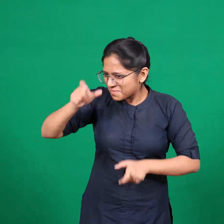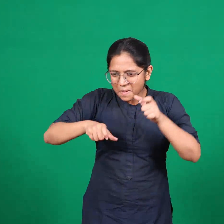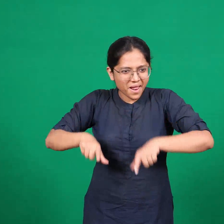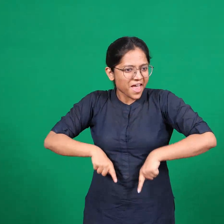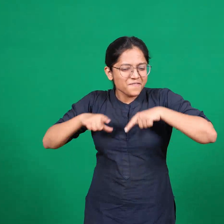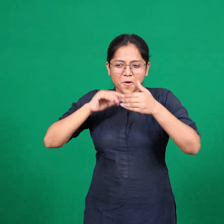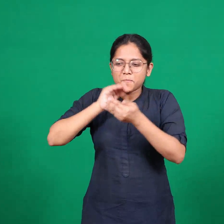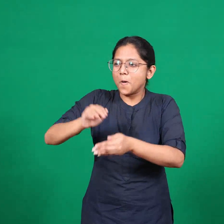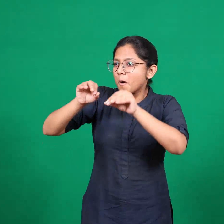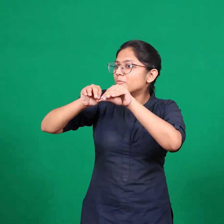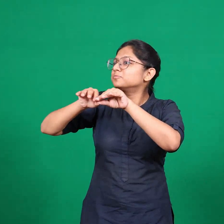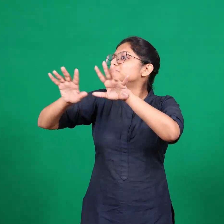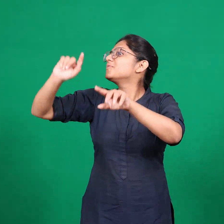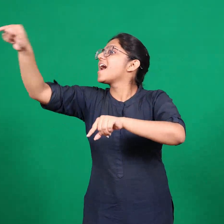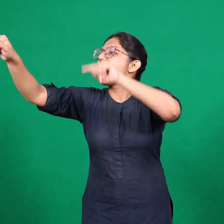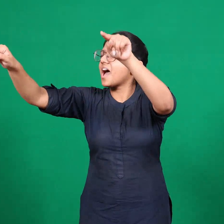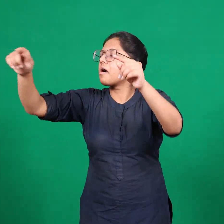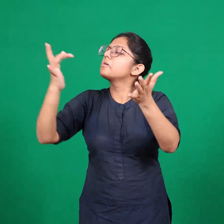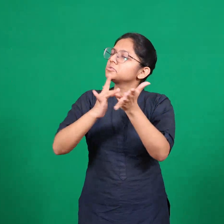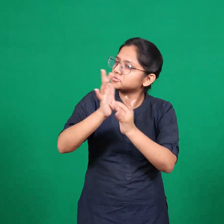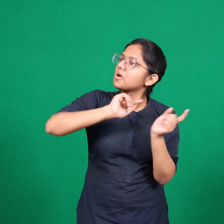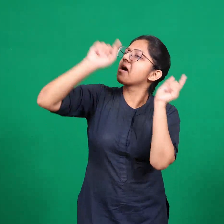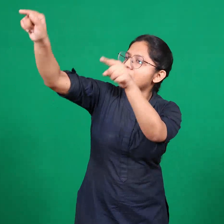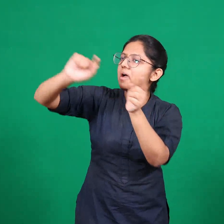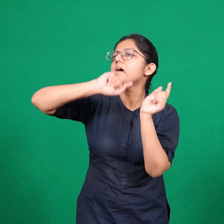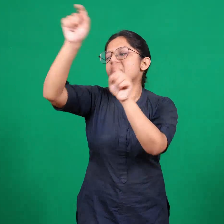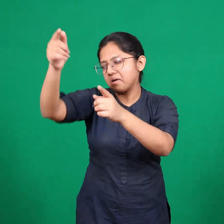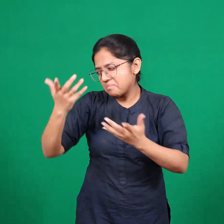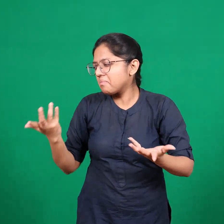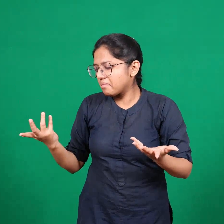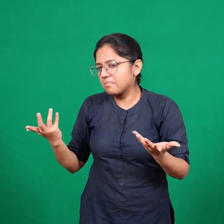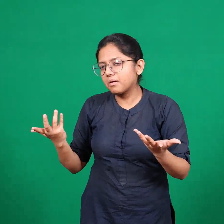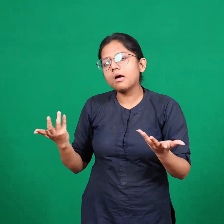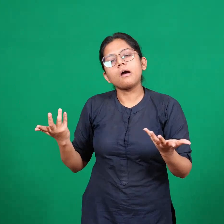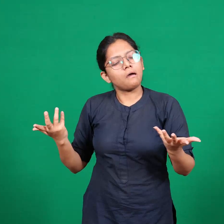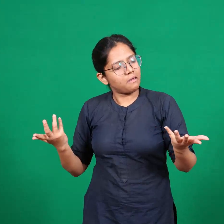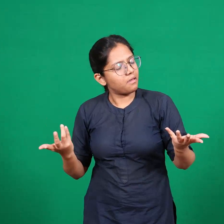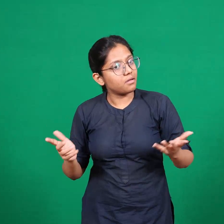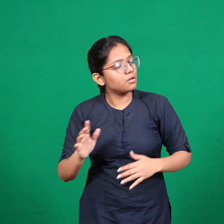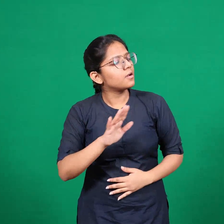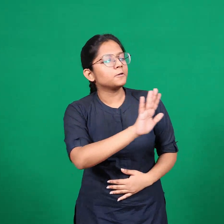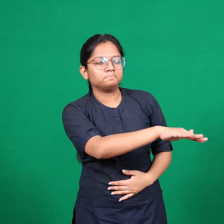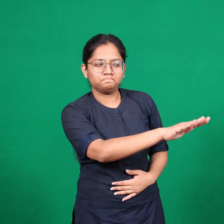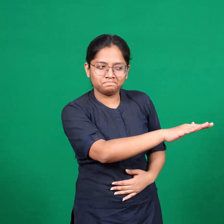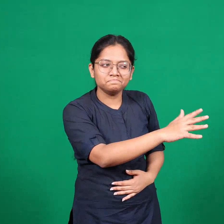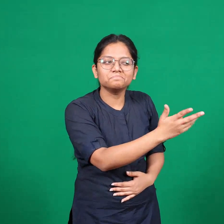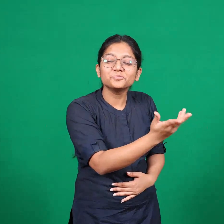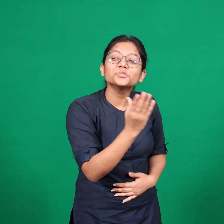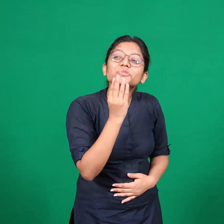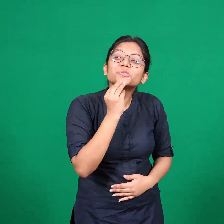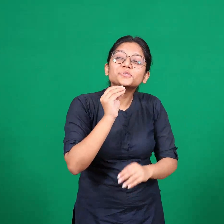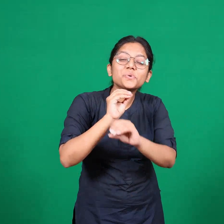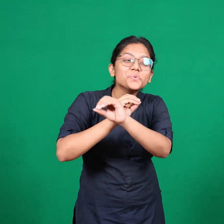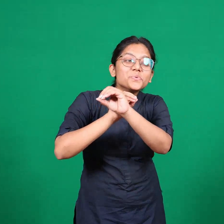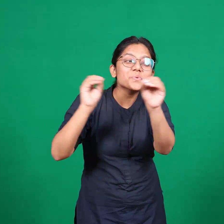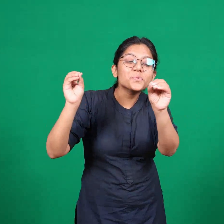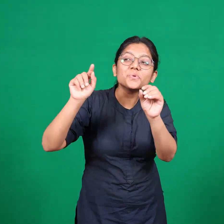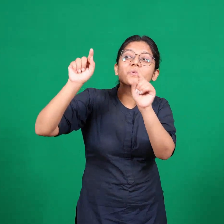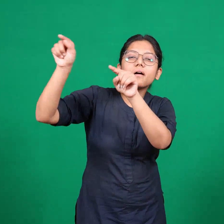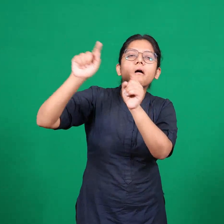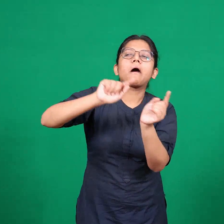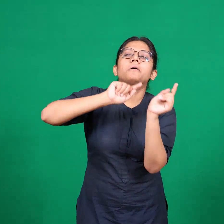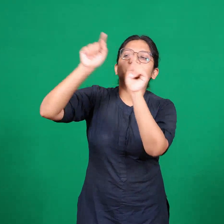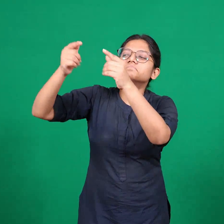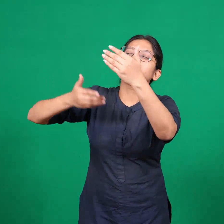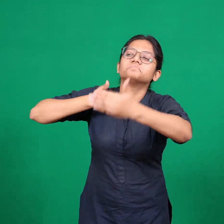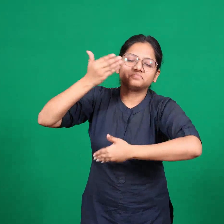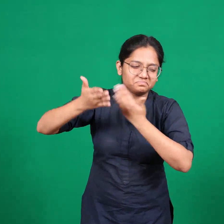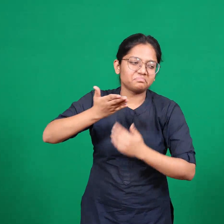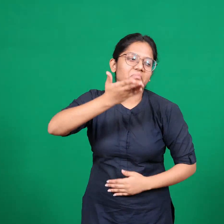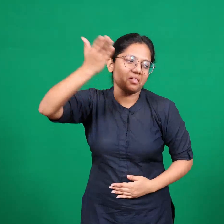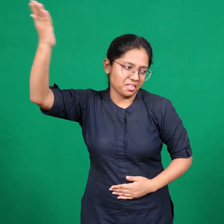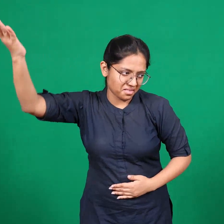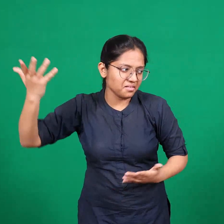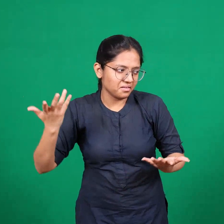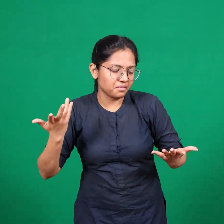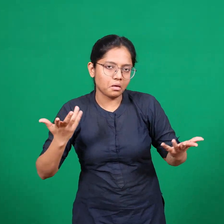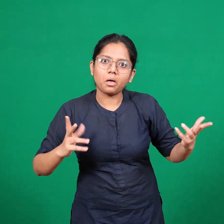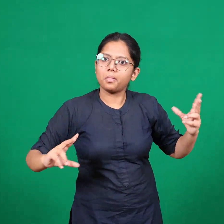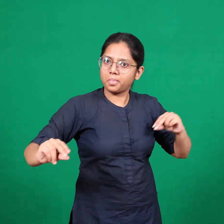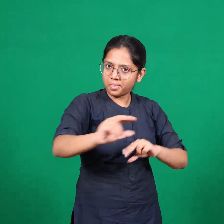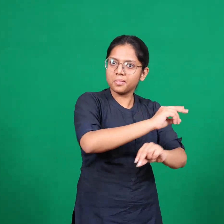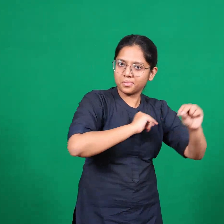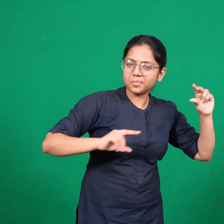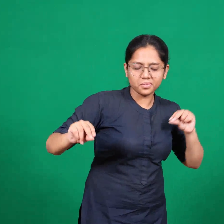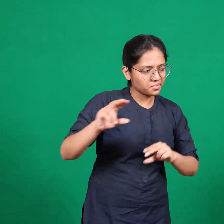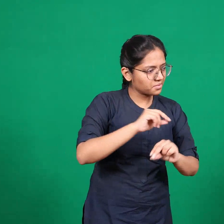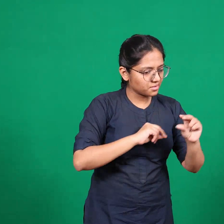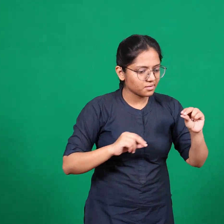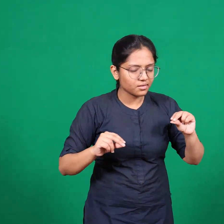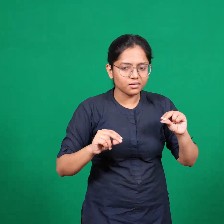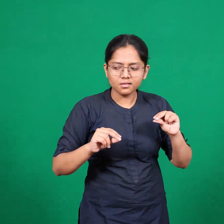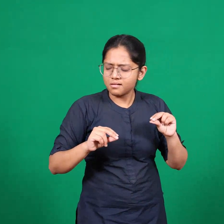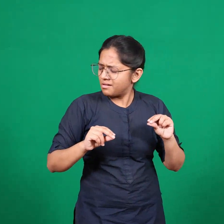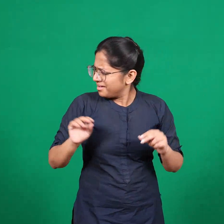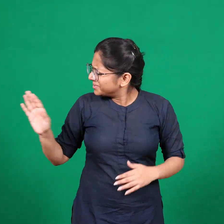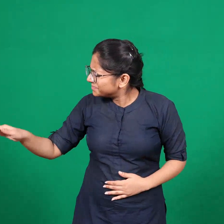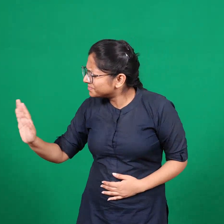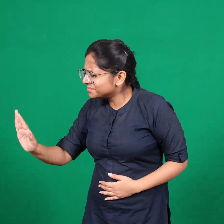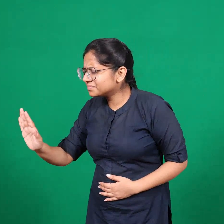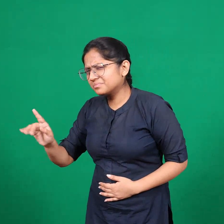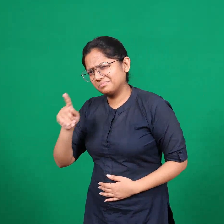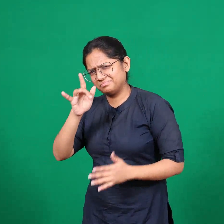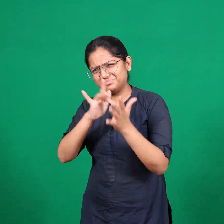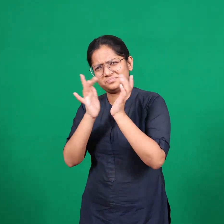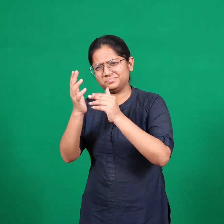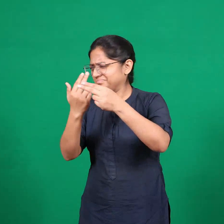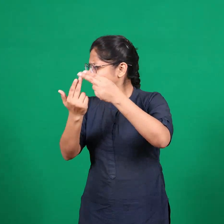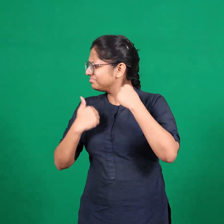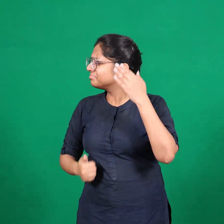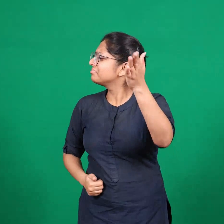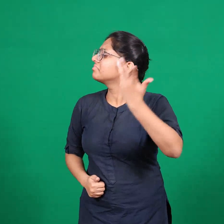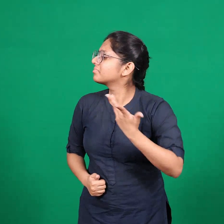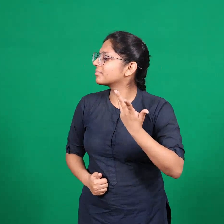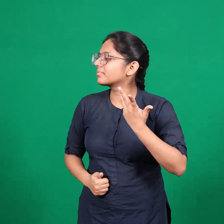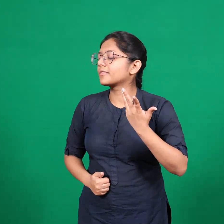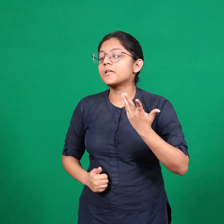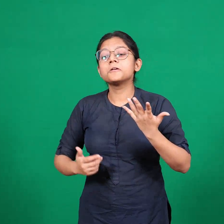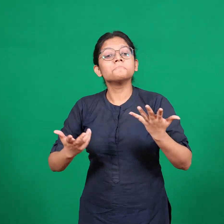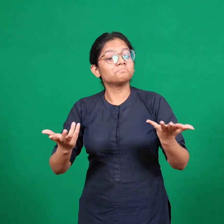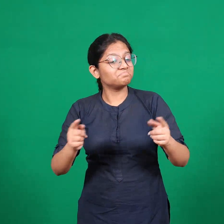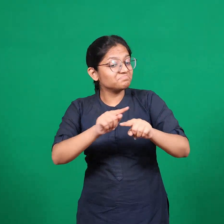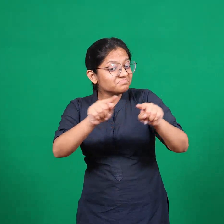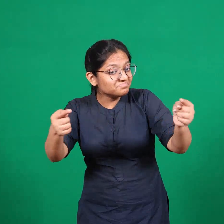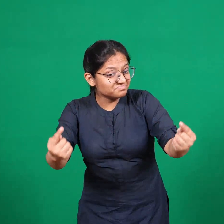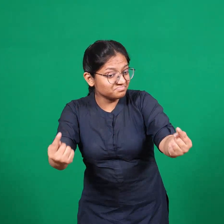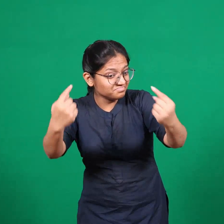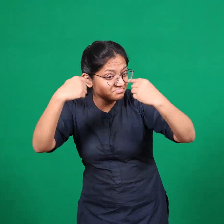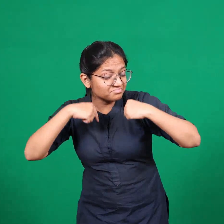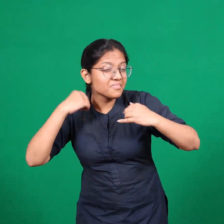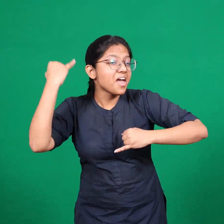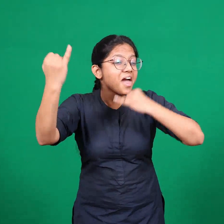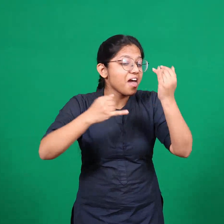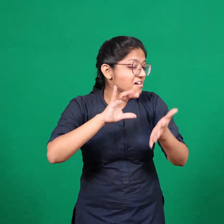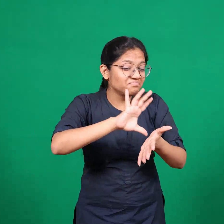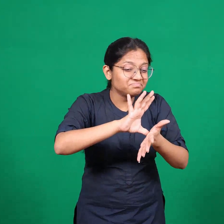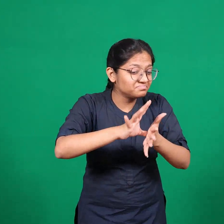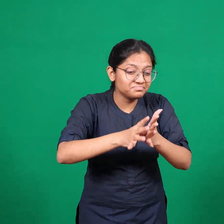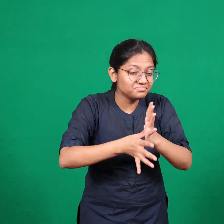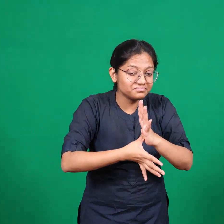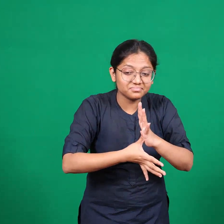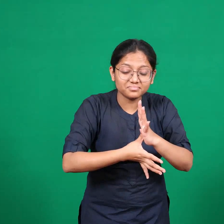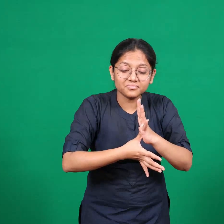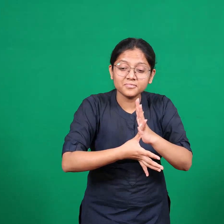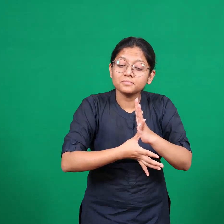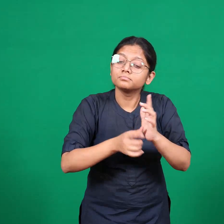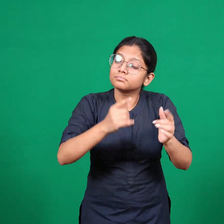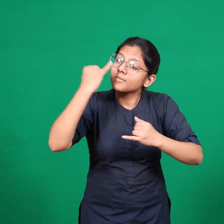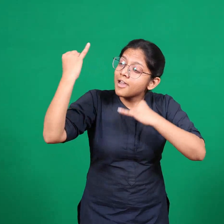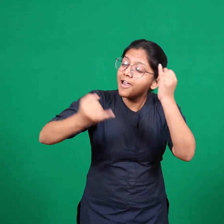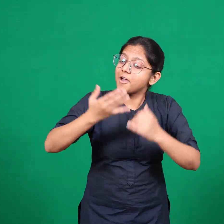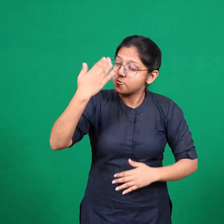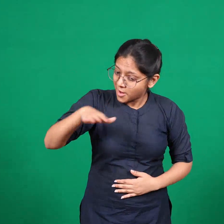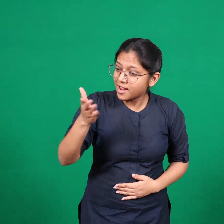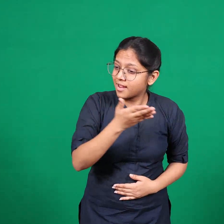Will He go where the Jews are dispersed among the Greeks, and teach the Greeks?